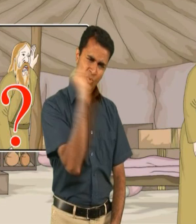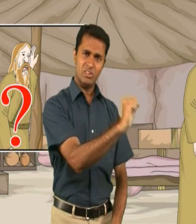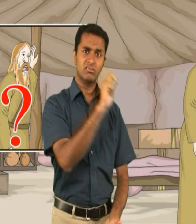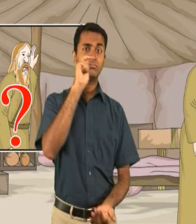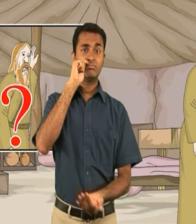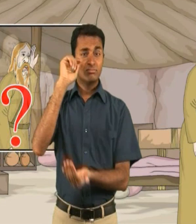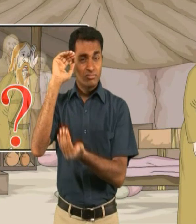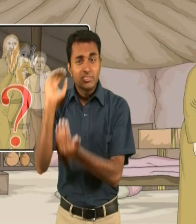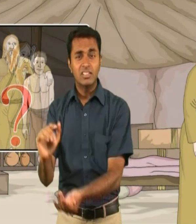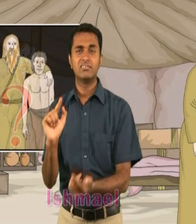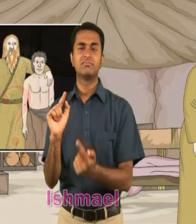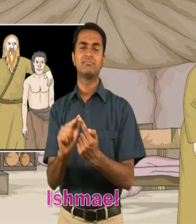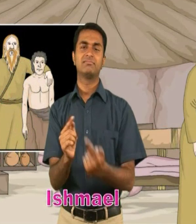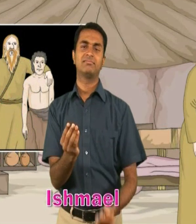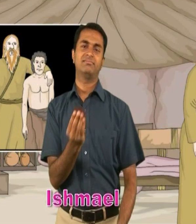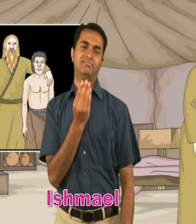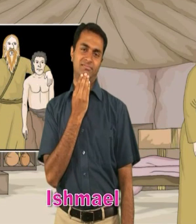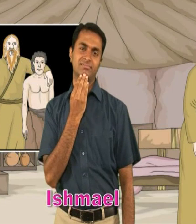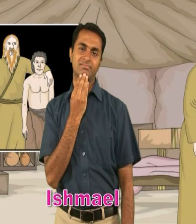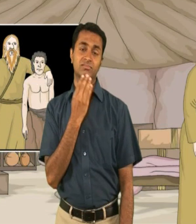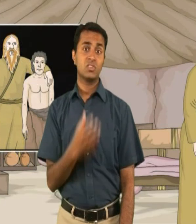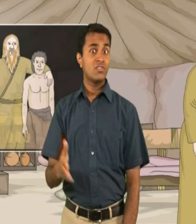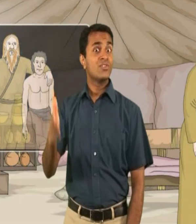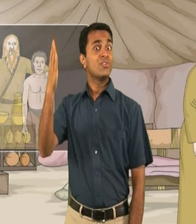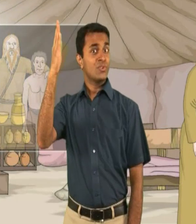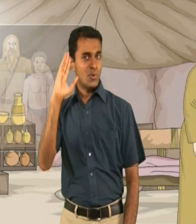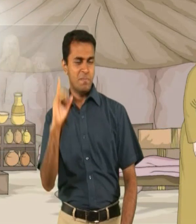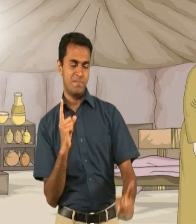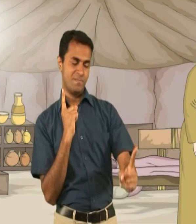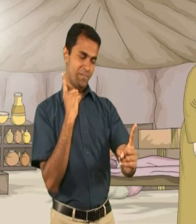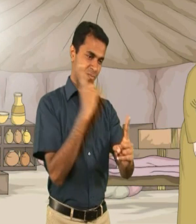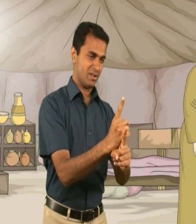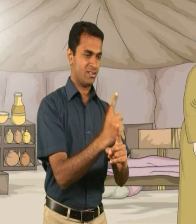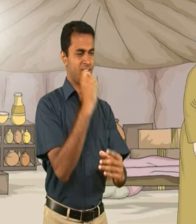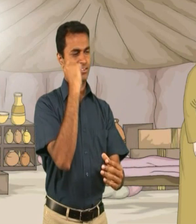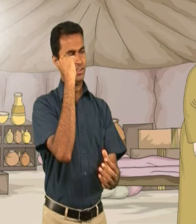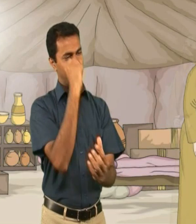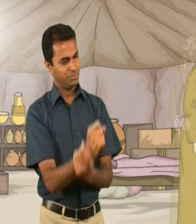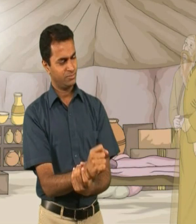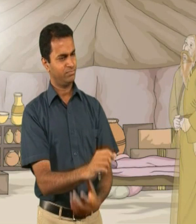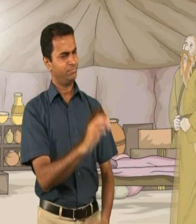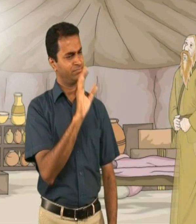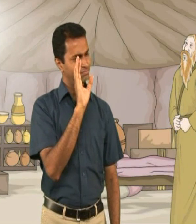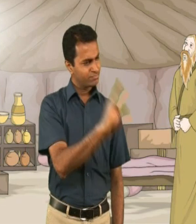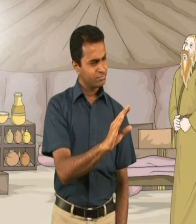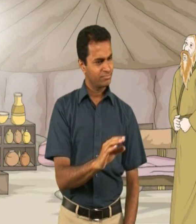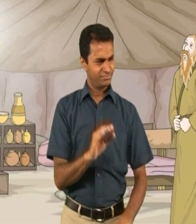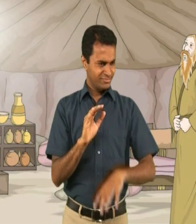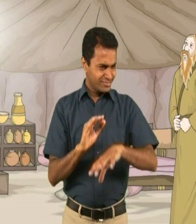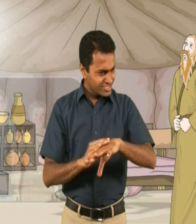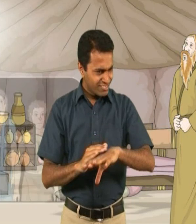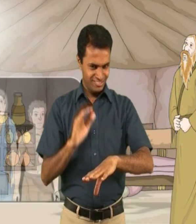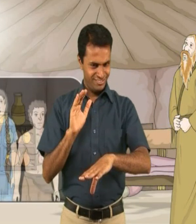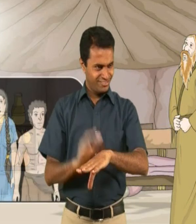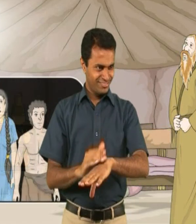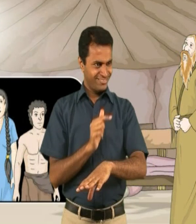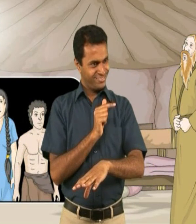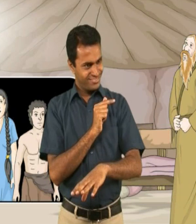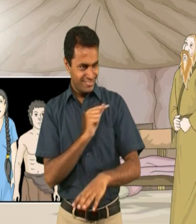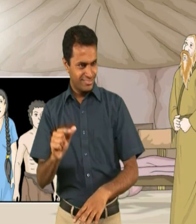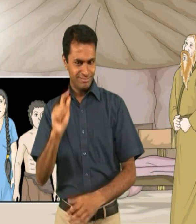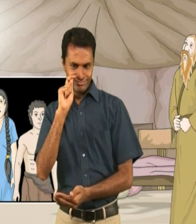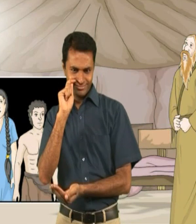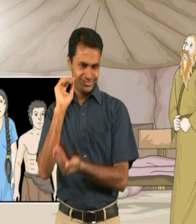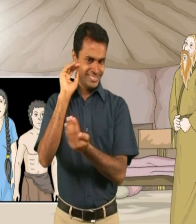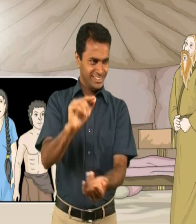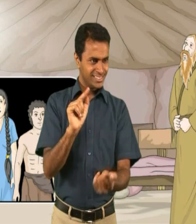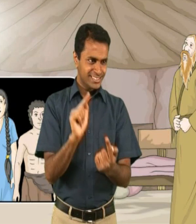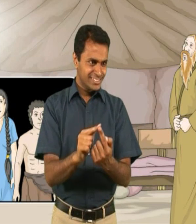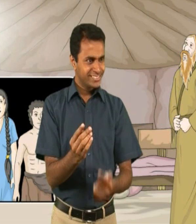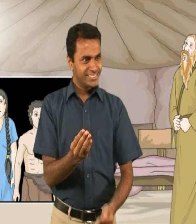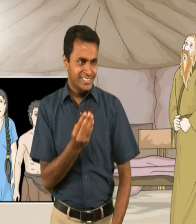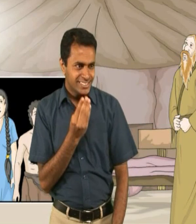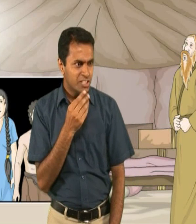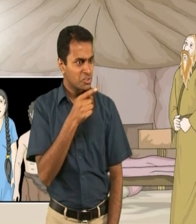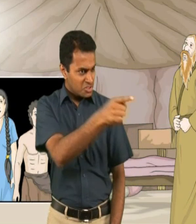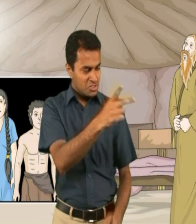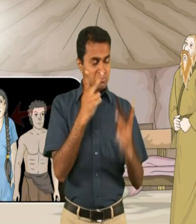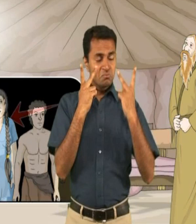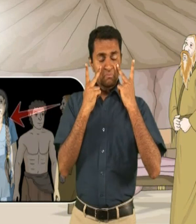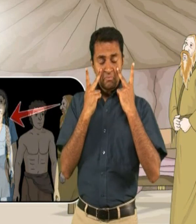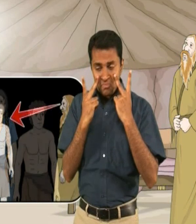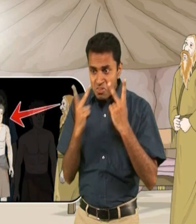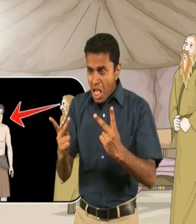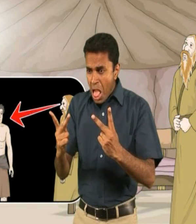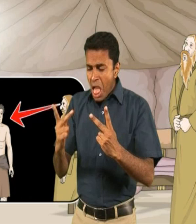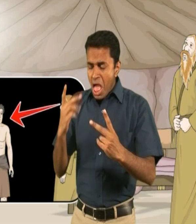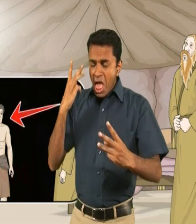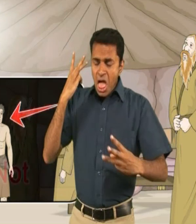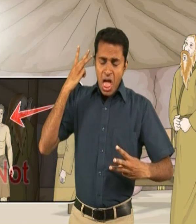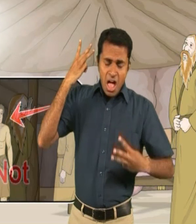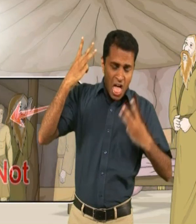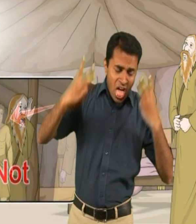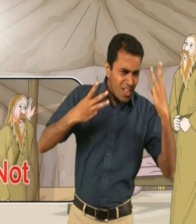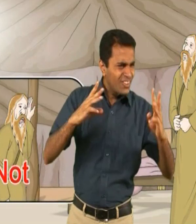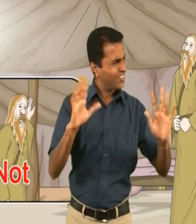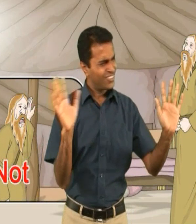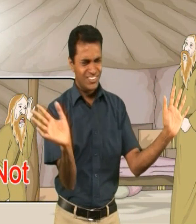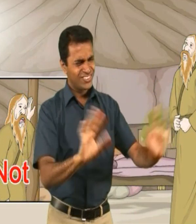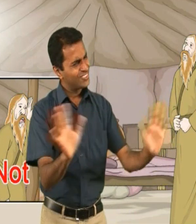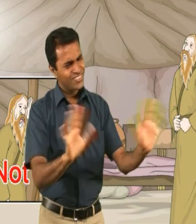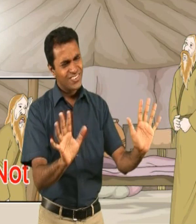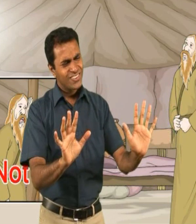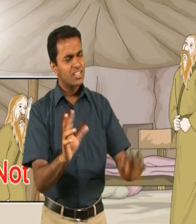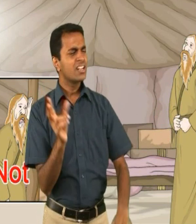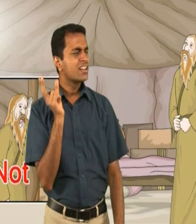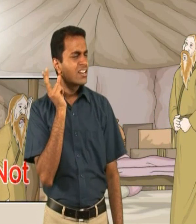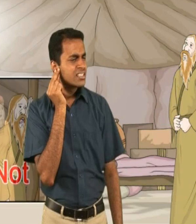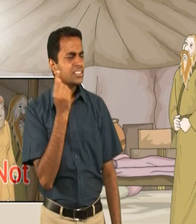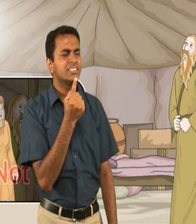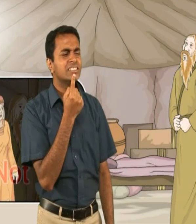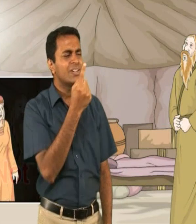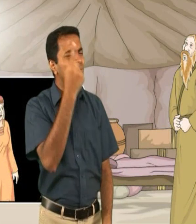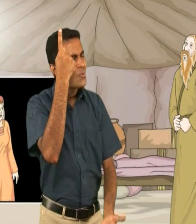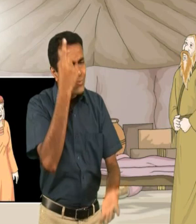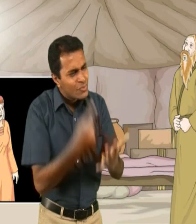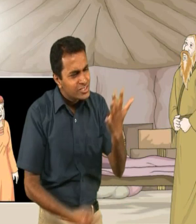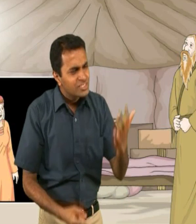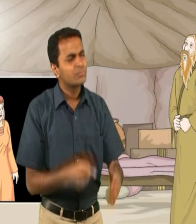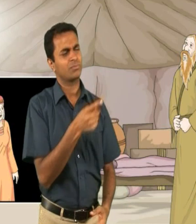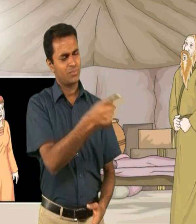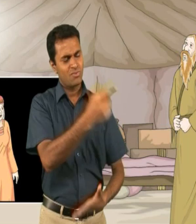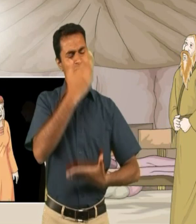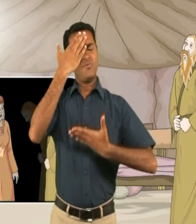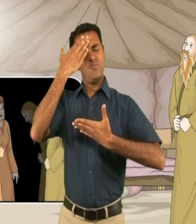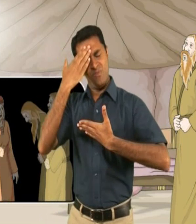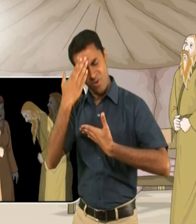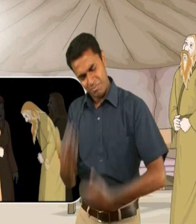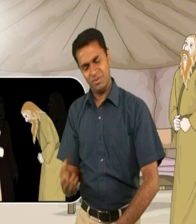But God said to Abraham, “Do not be distressed about the boy and your maidservant.